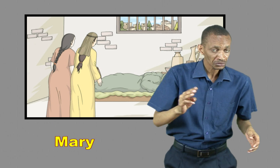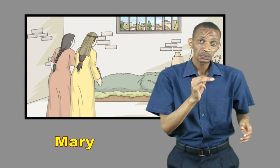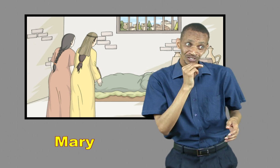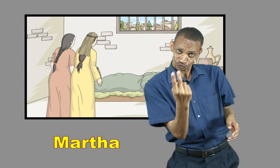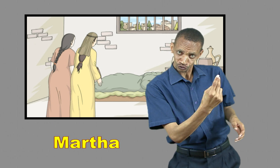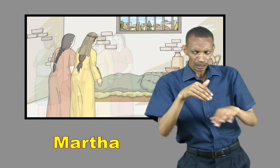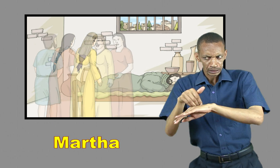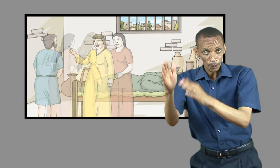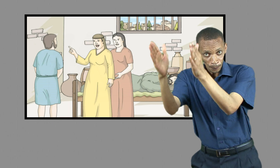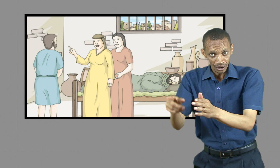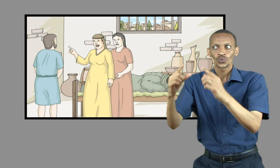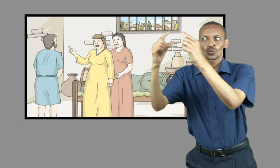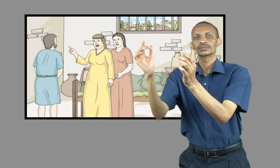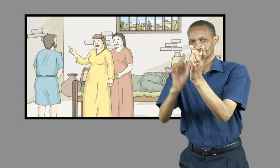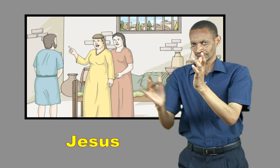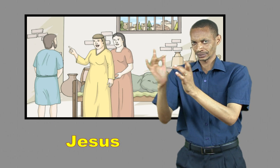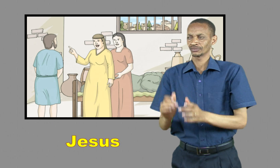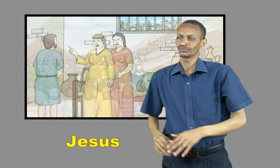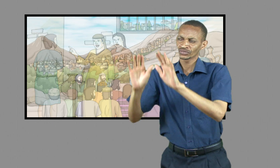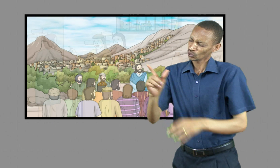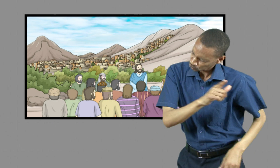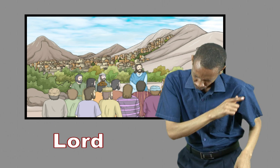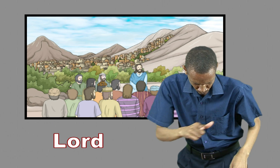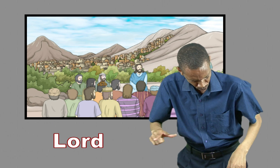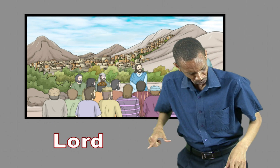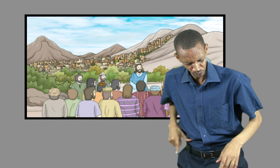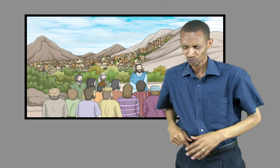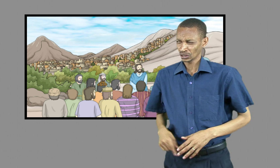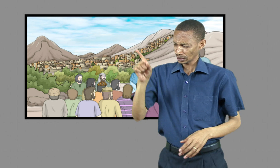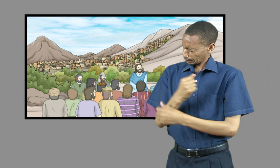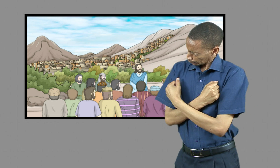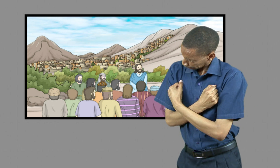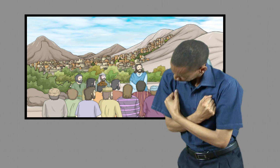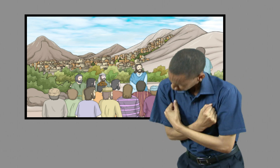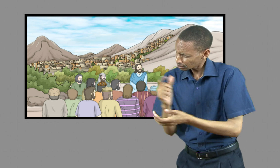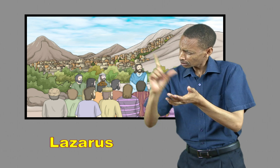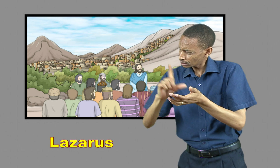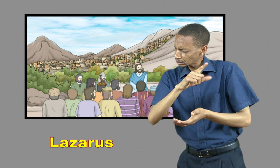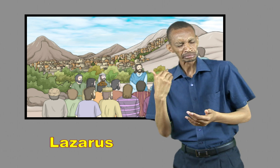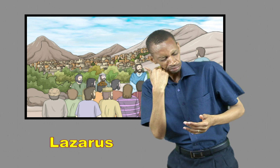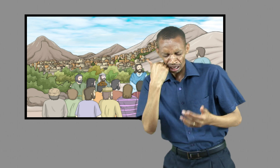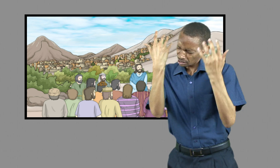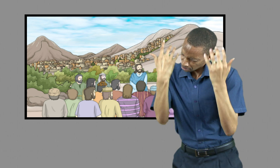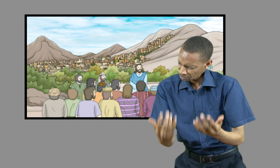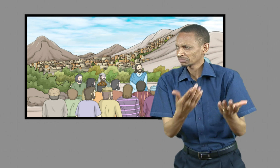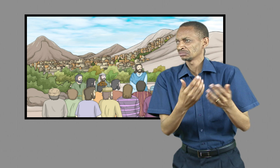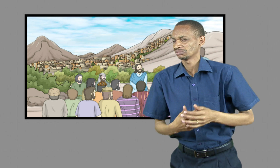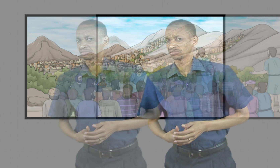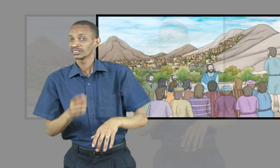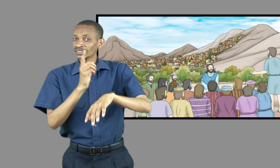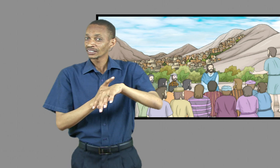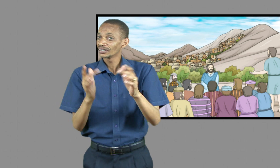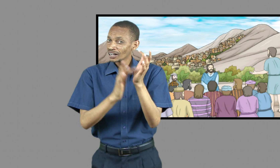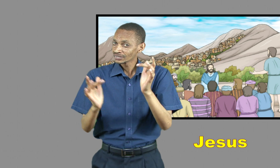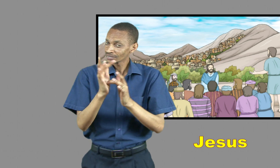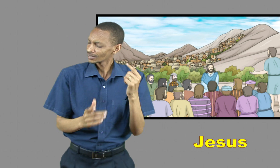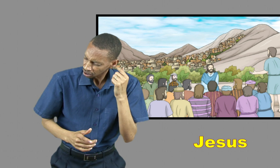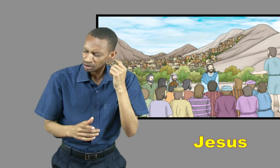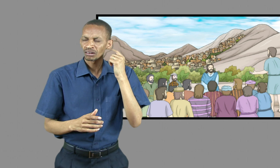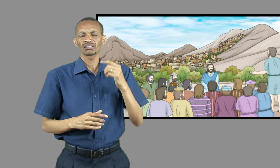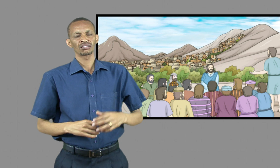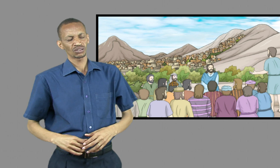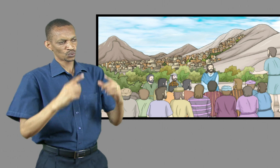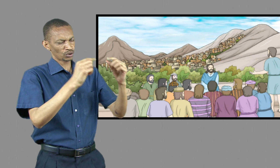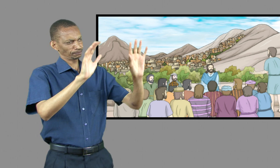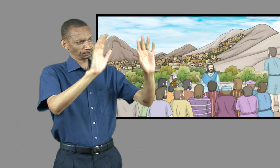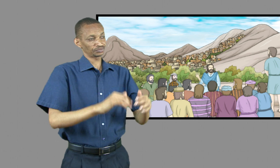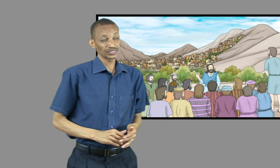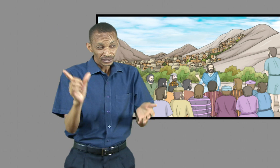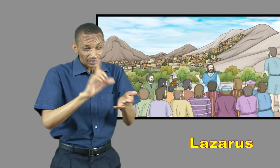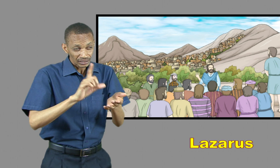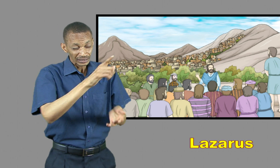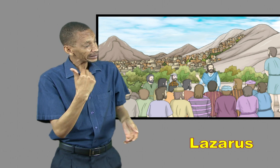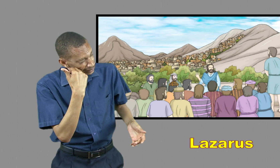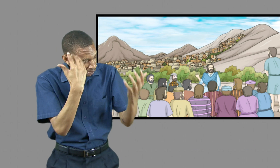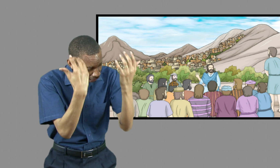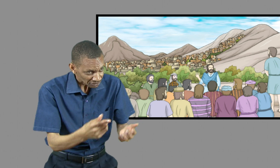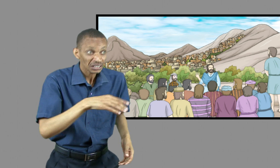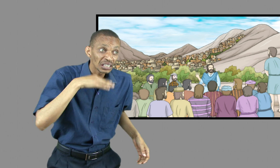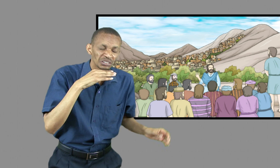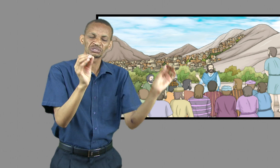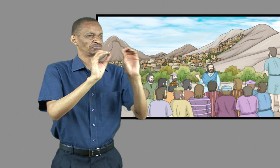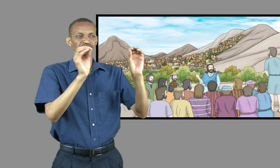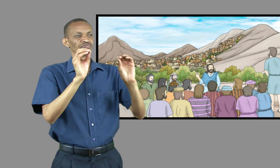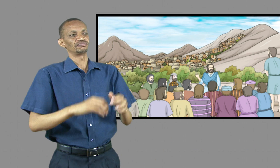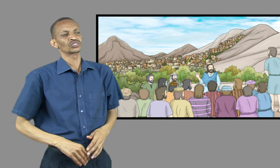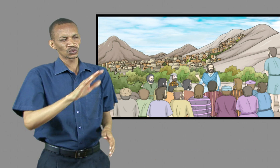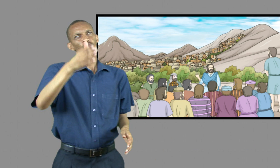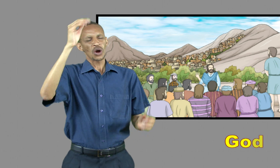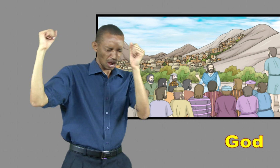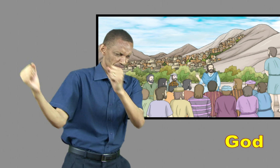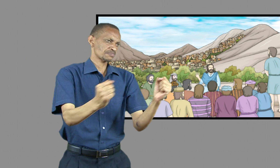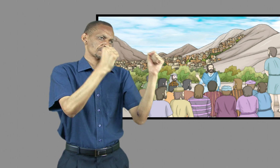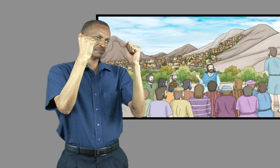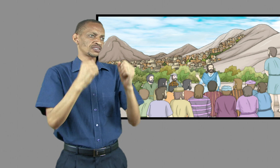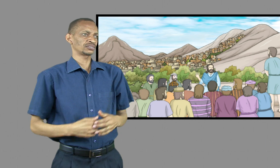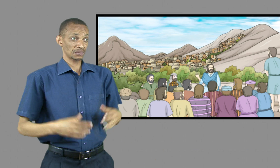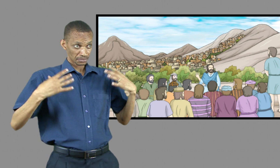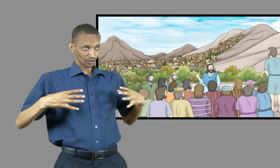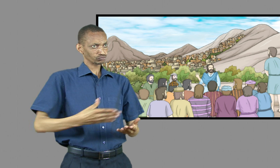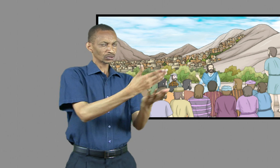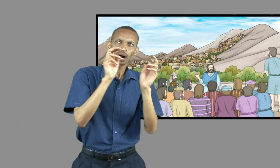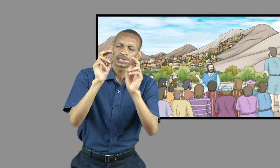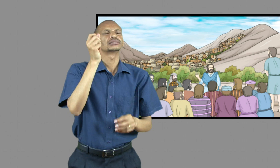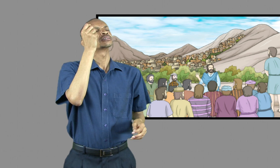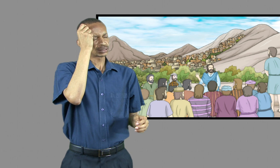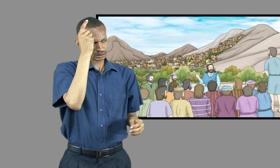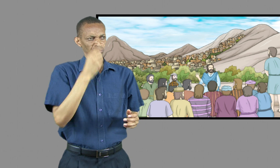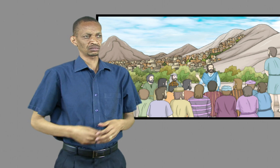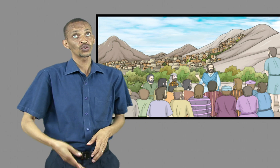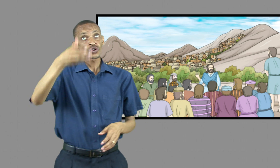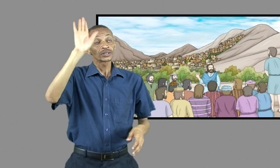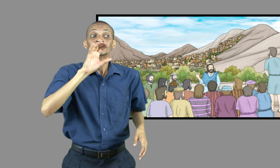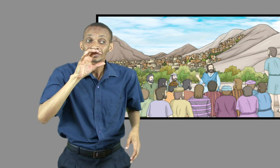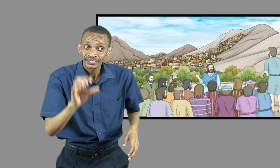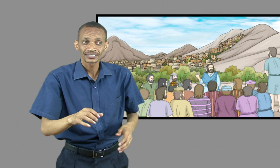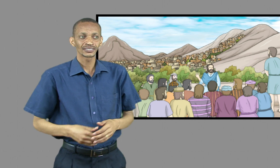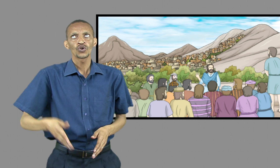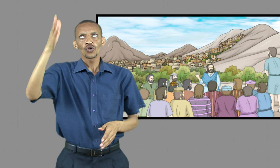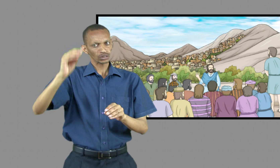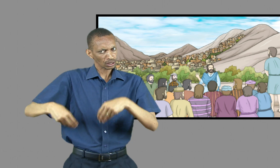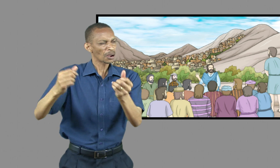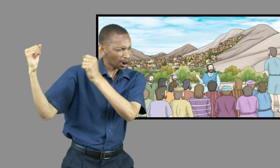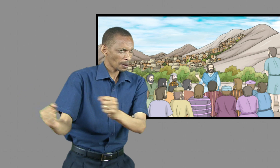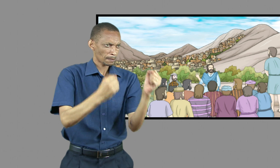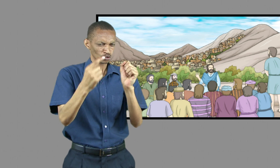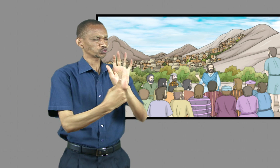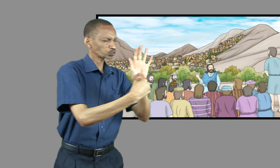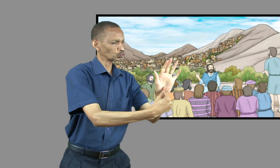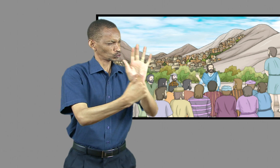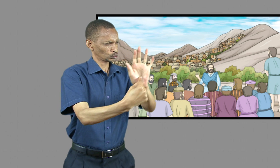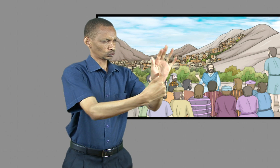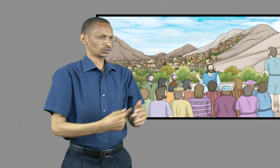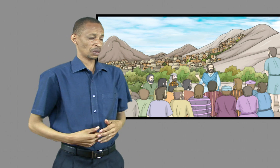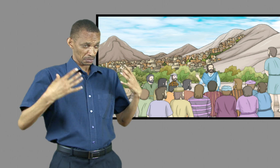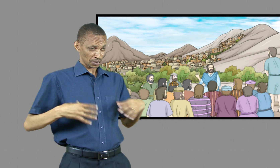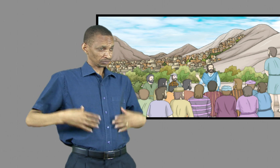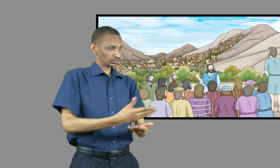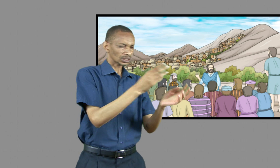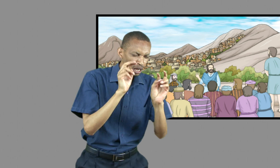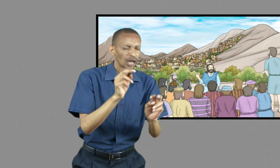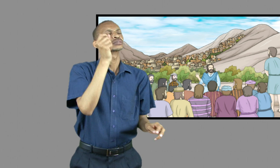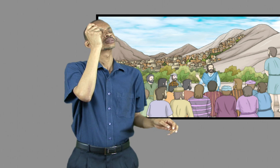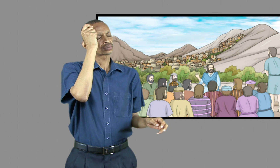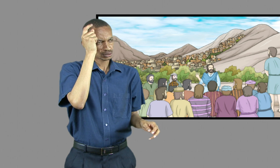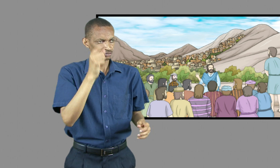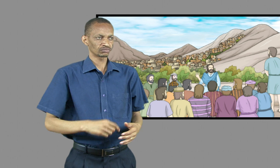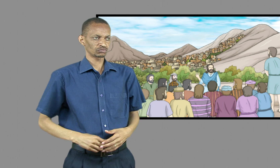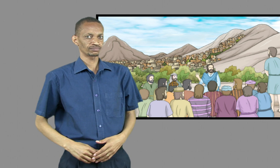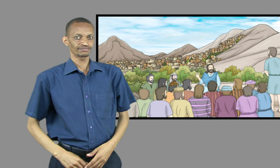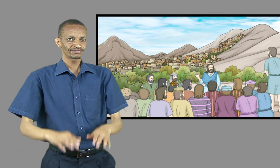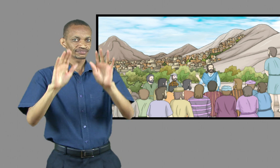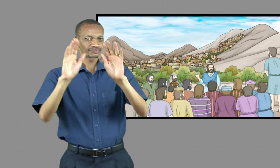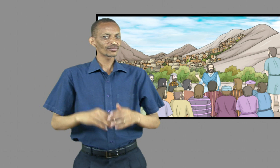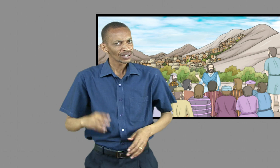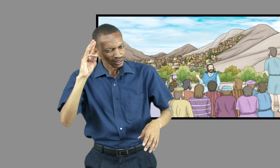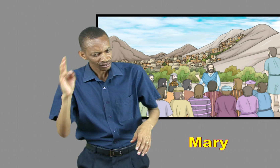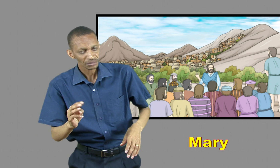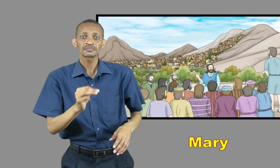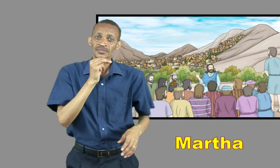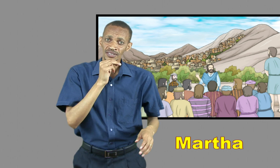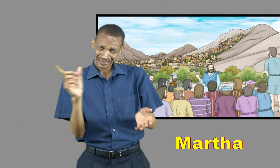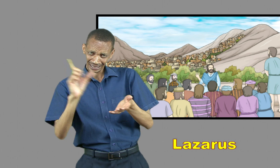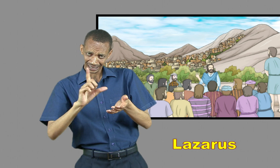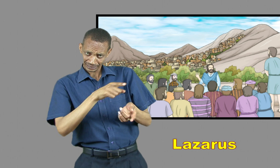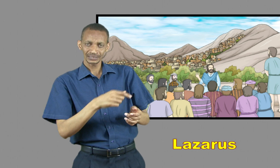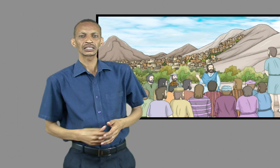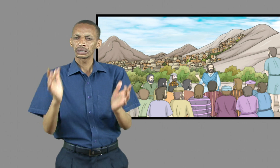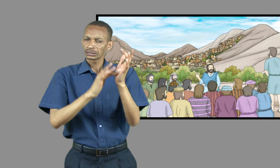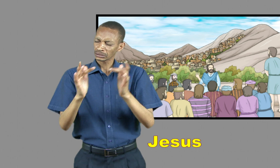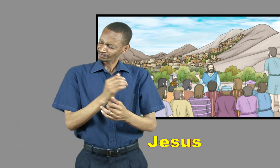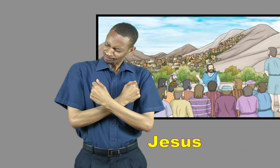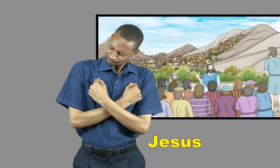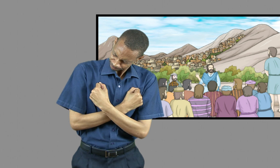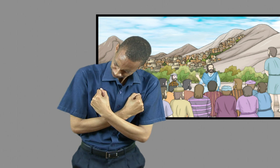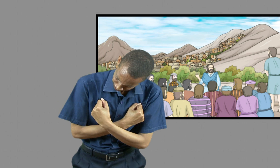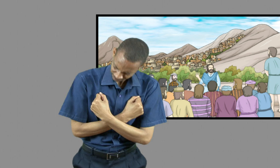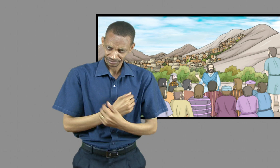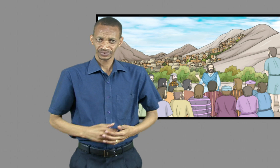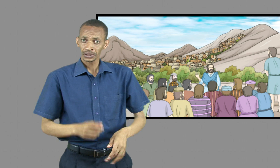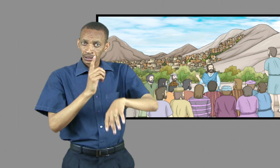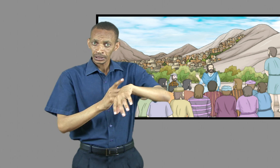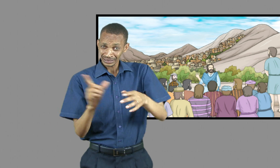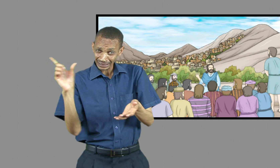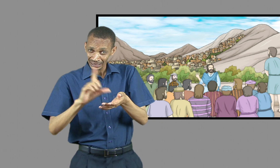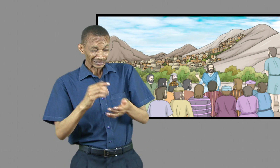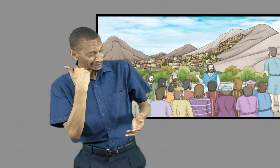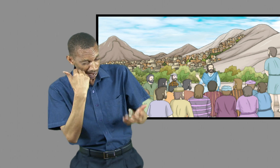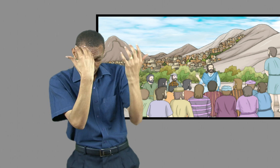When Jesus heard this, He said, “This sickness will not end in death. No, it is for the glory of God, so that the Son of God may be glorified through it.” Now Jesus loved Martha and her sister and Lazarus.